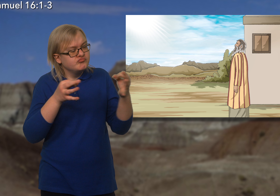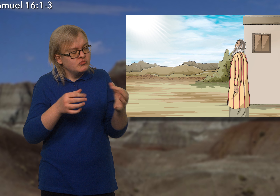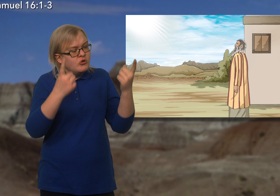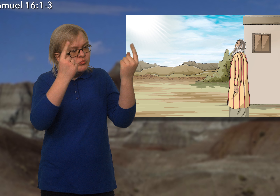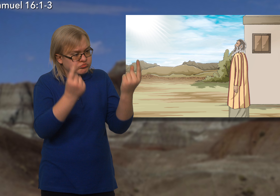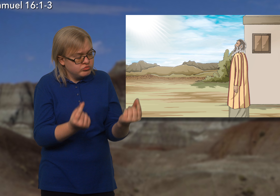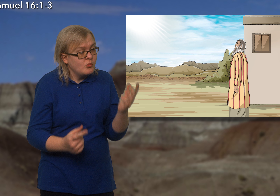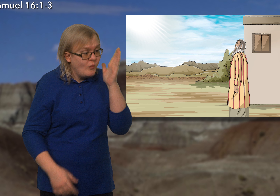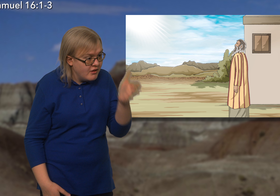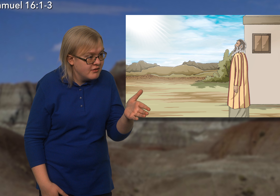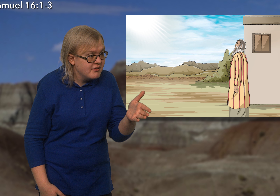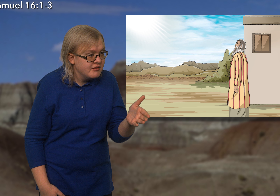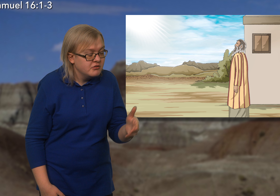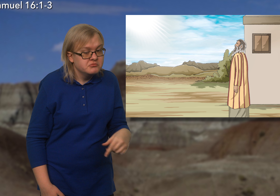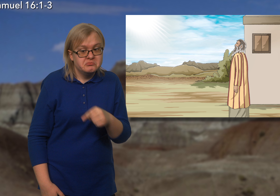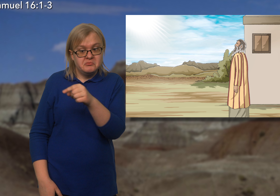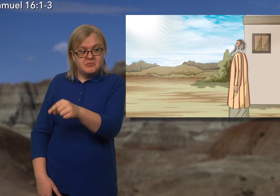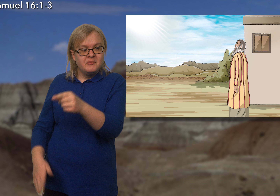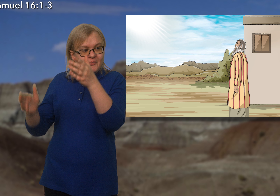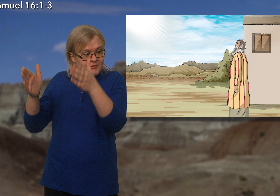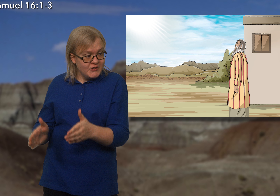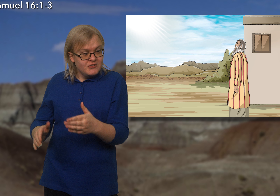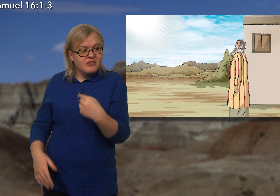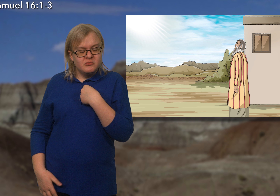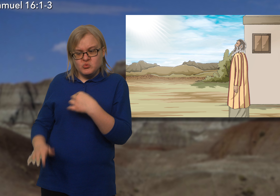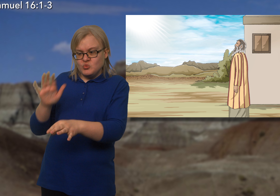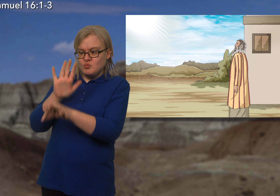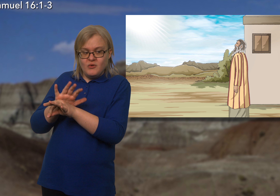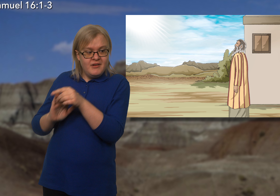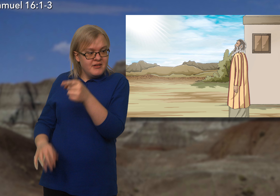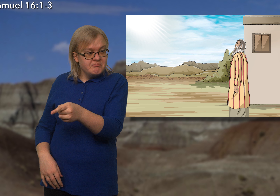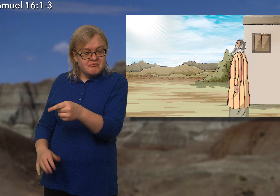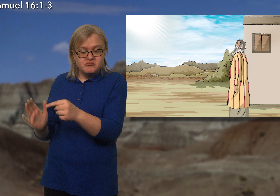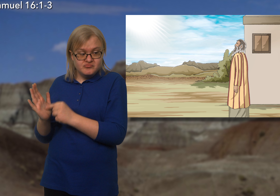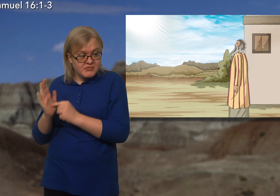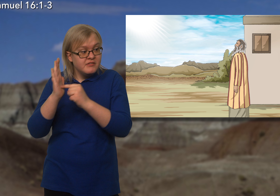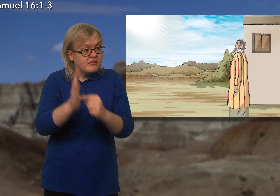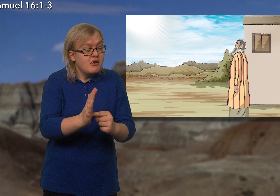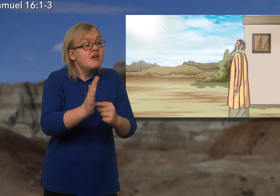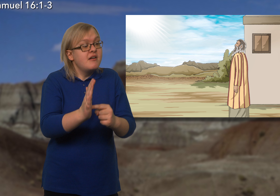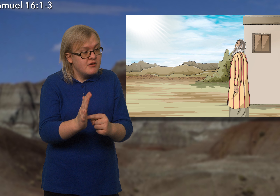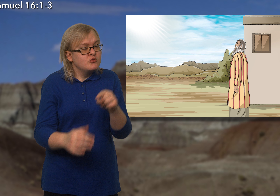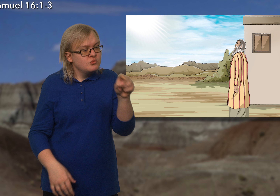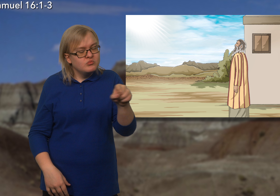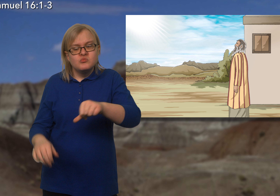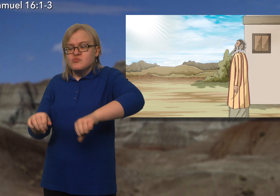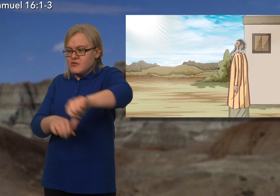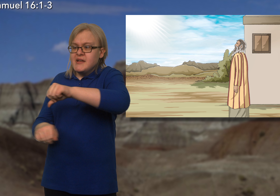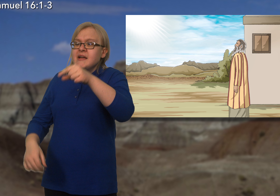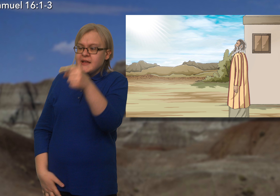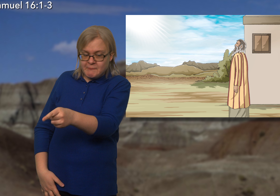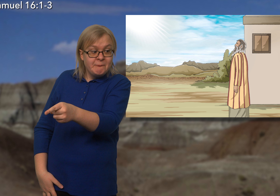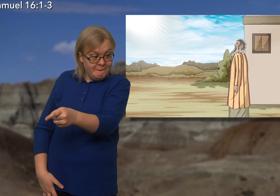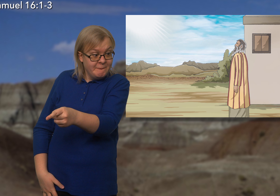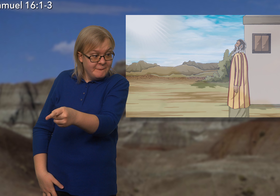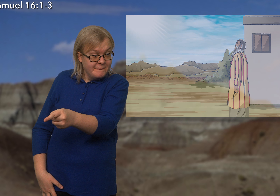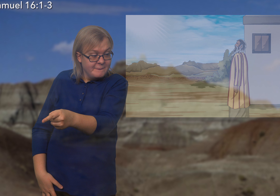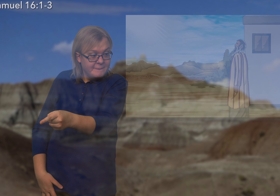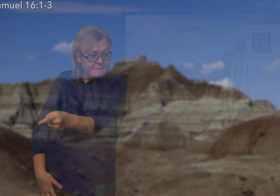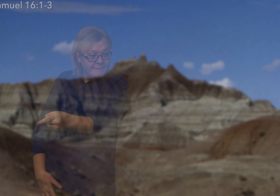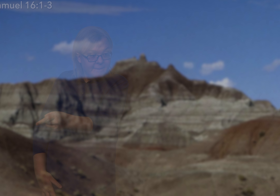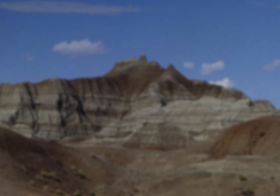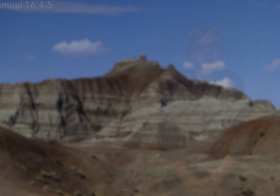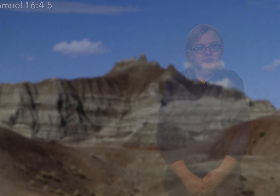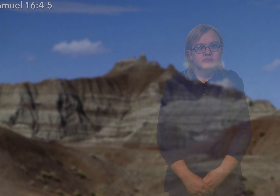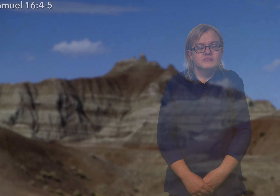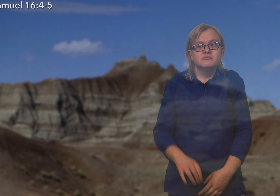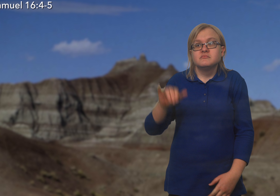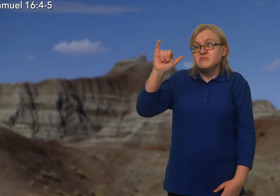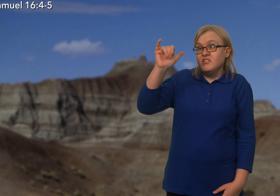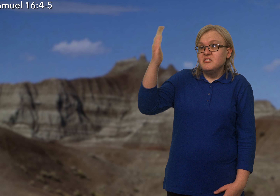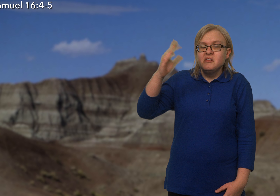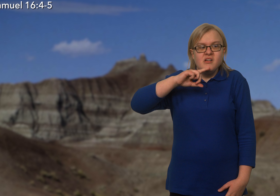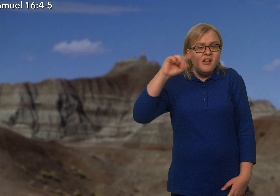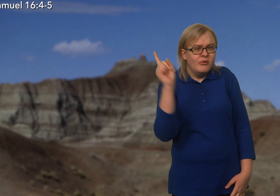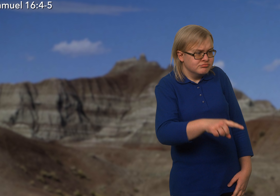You are to anoint for Me the one I indicate.”